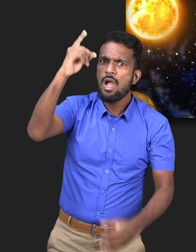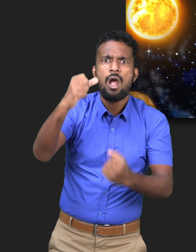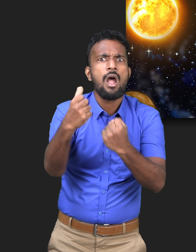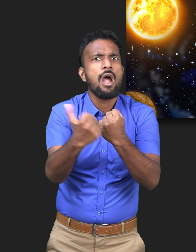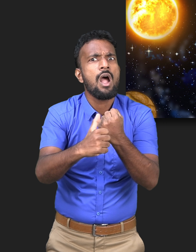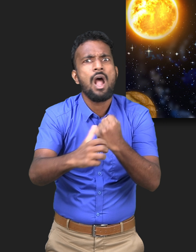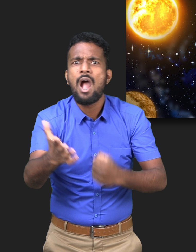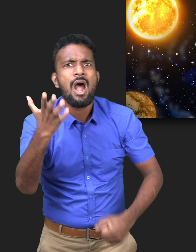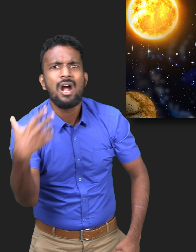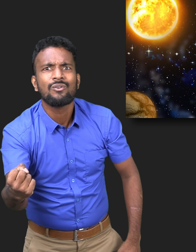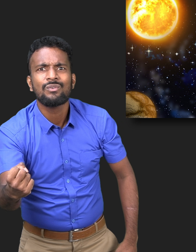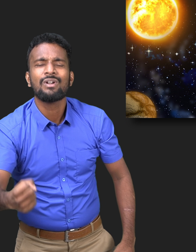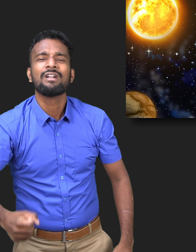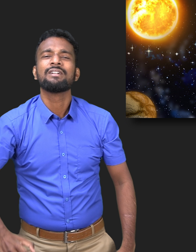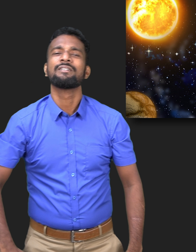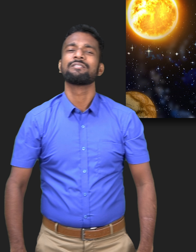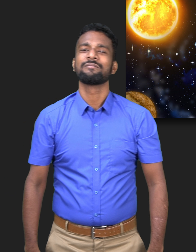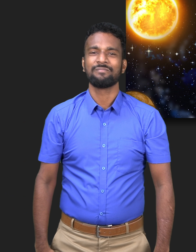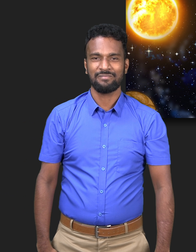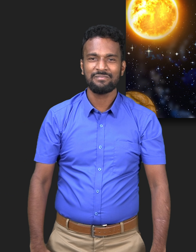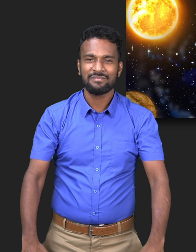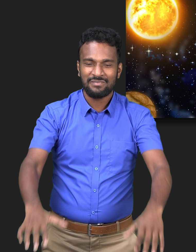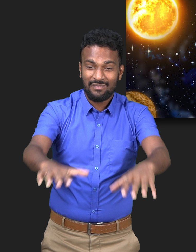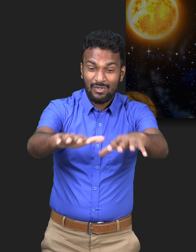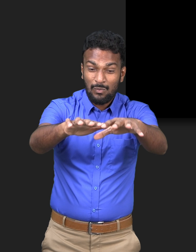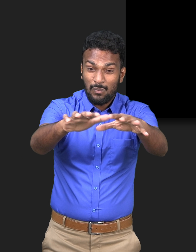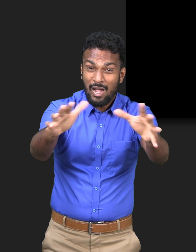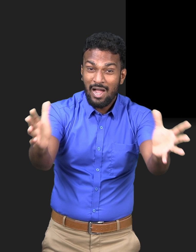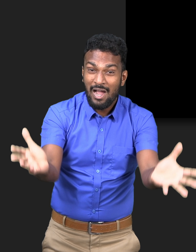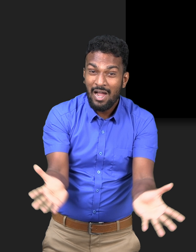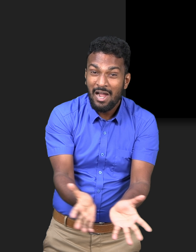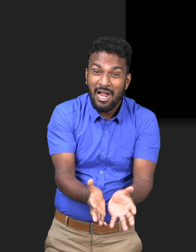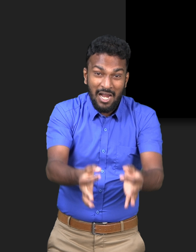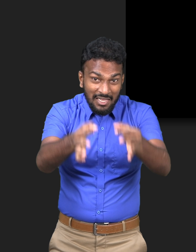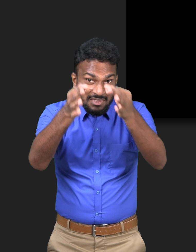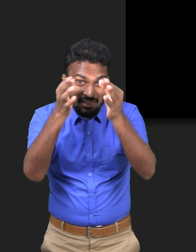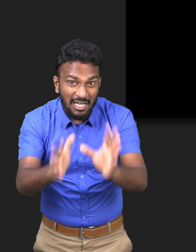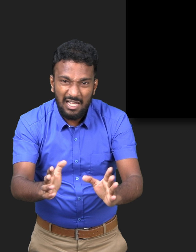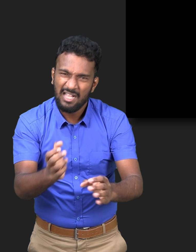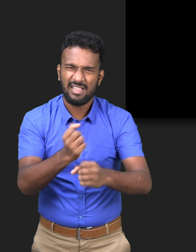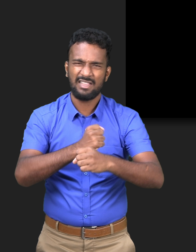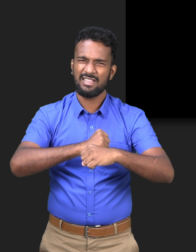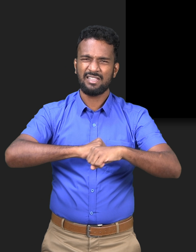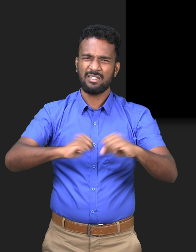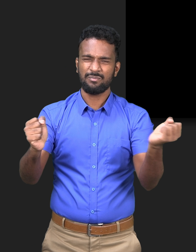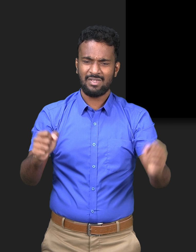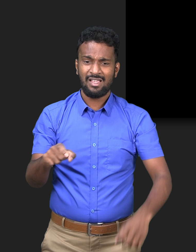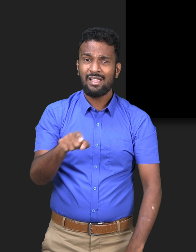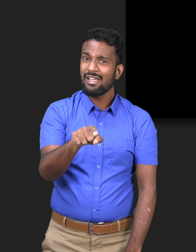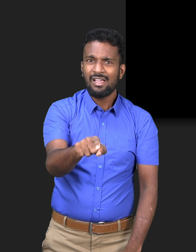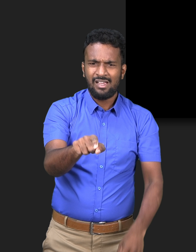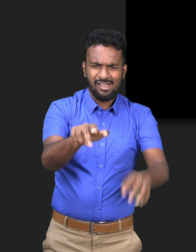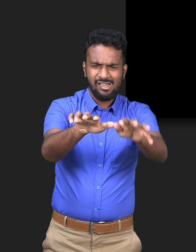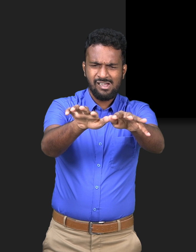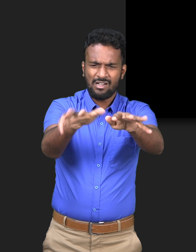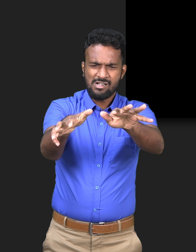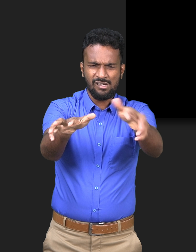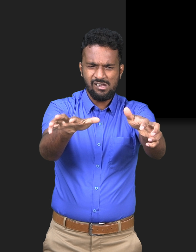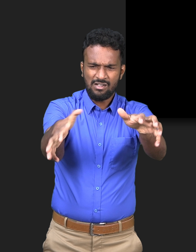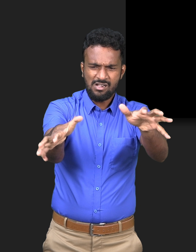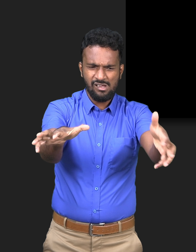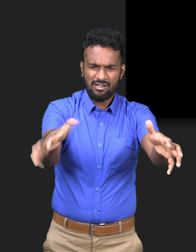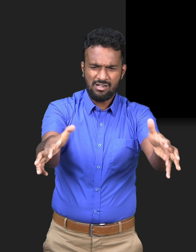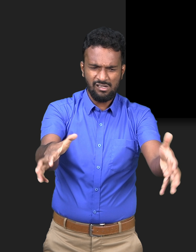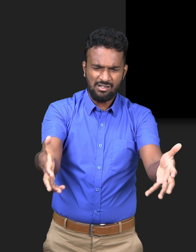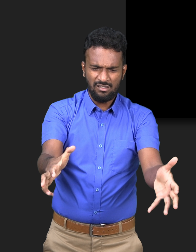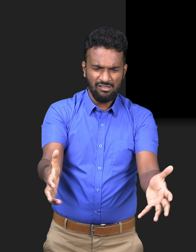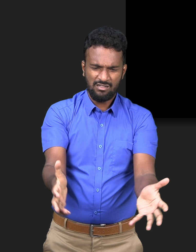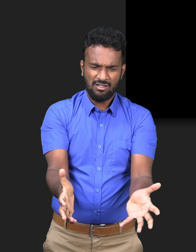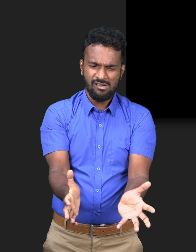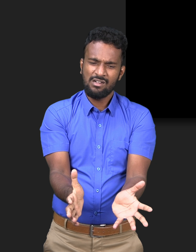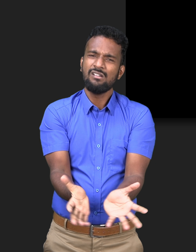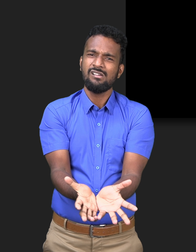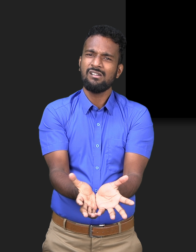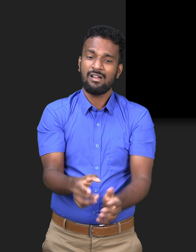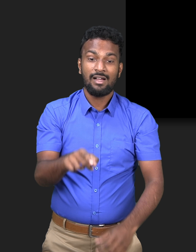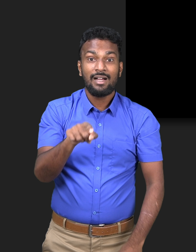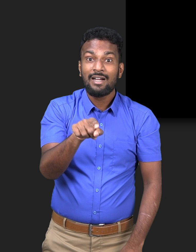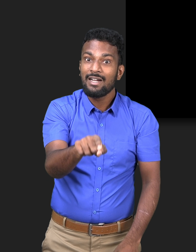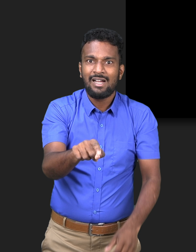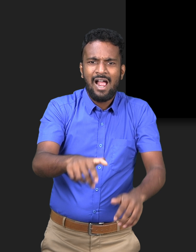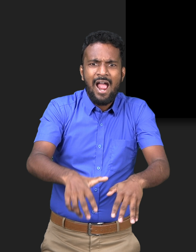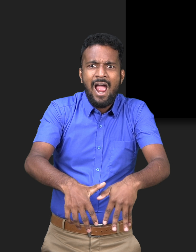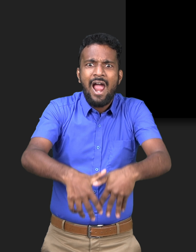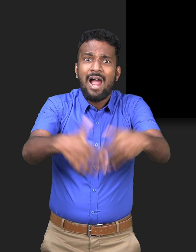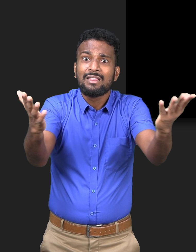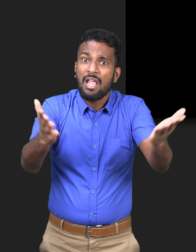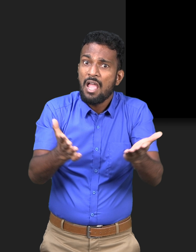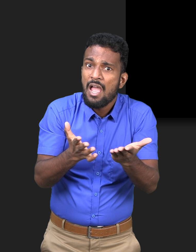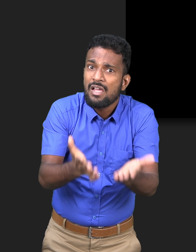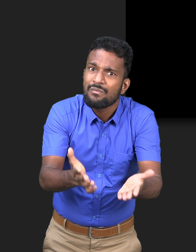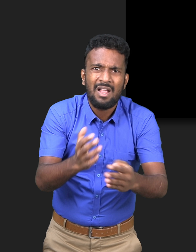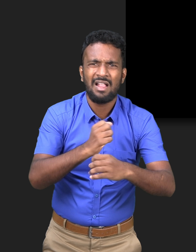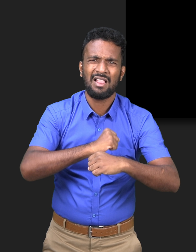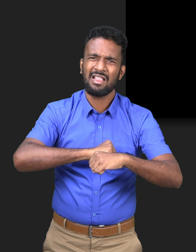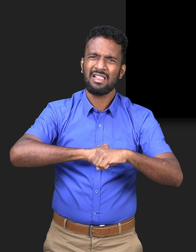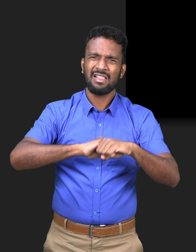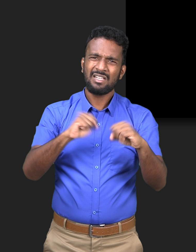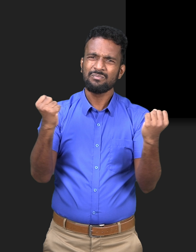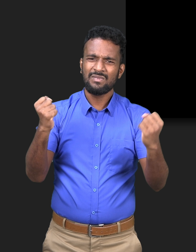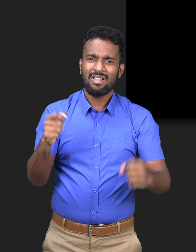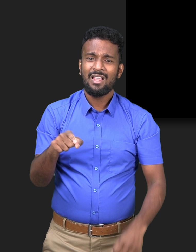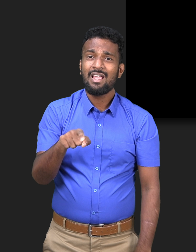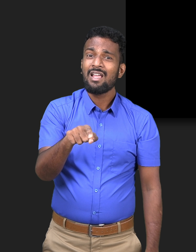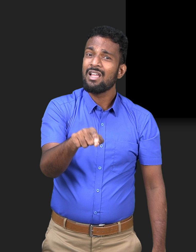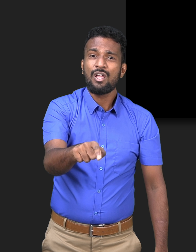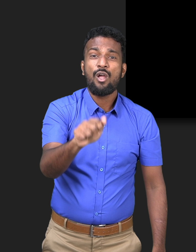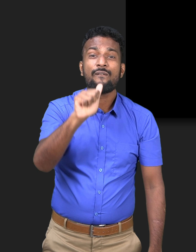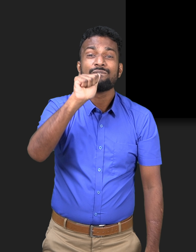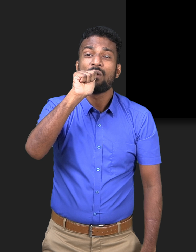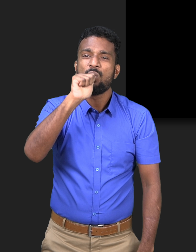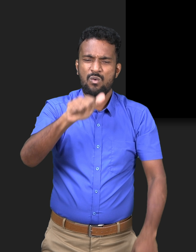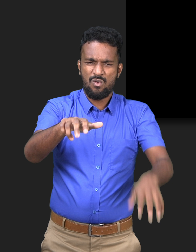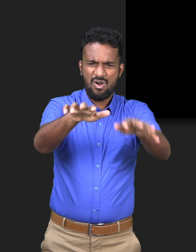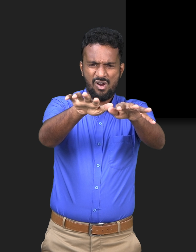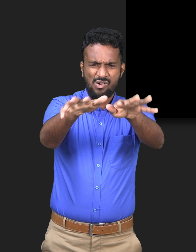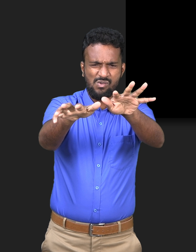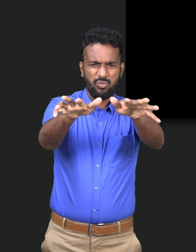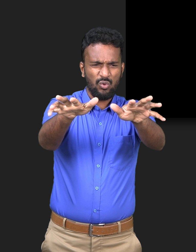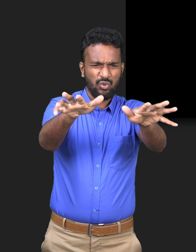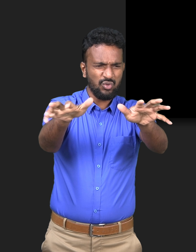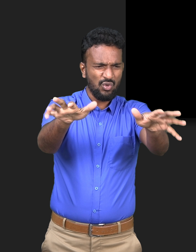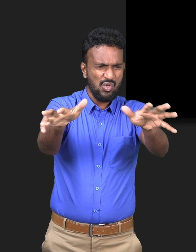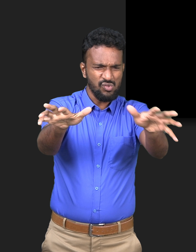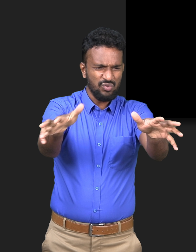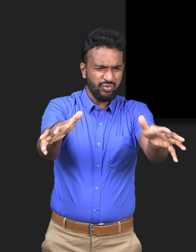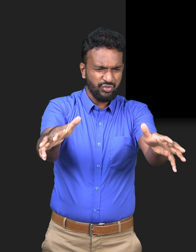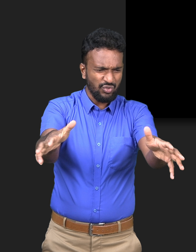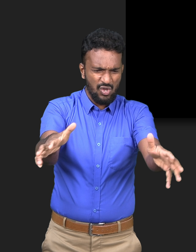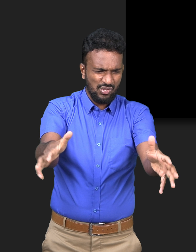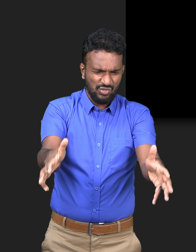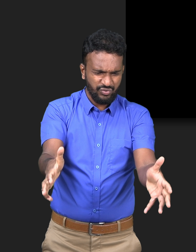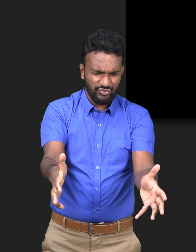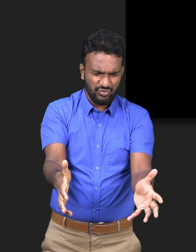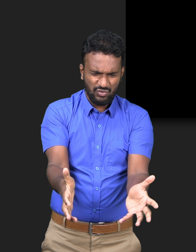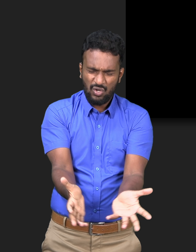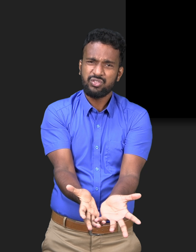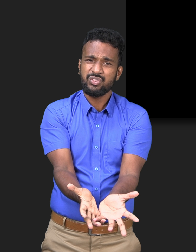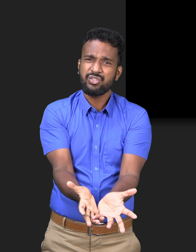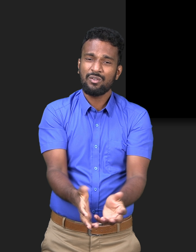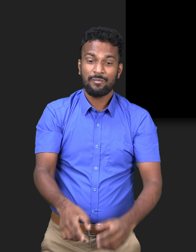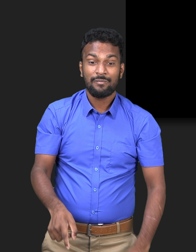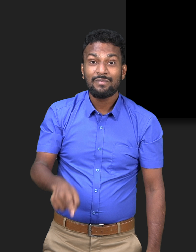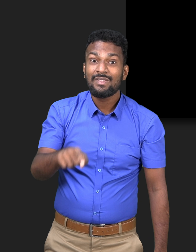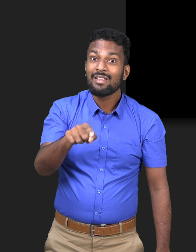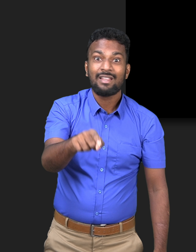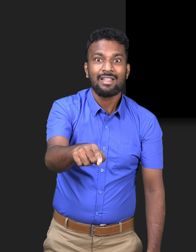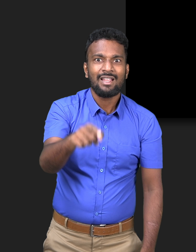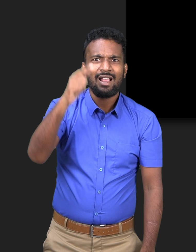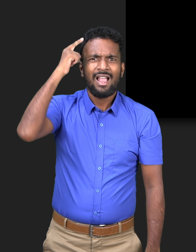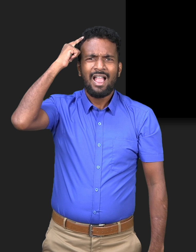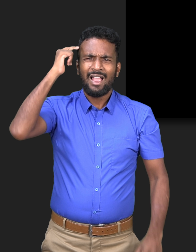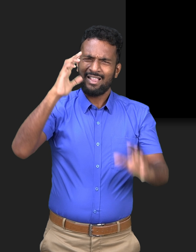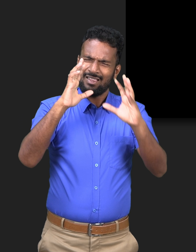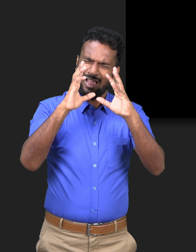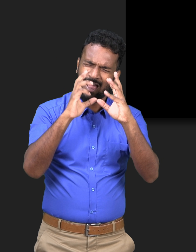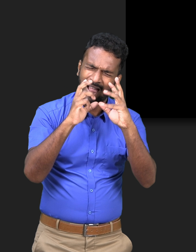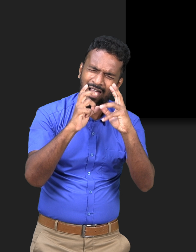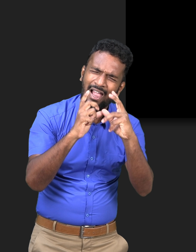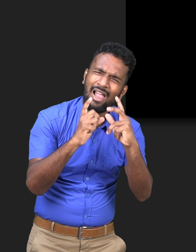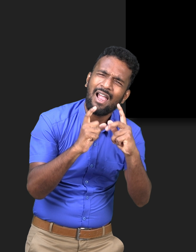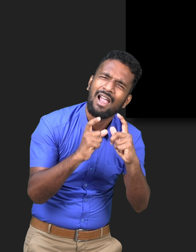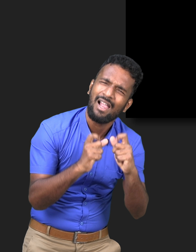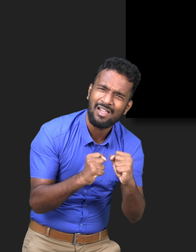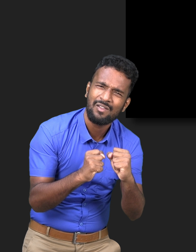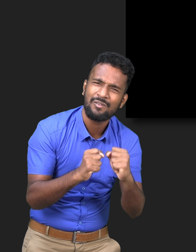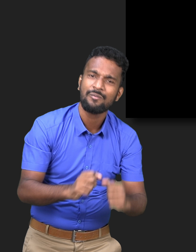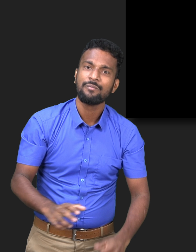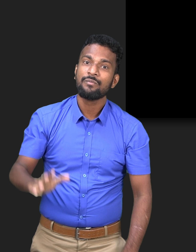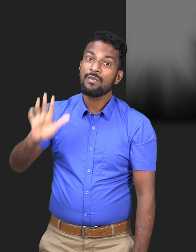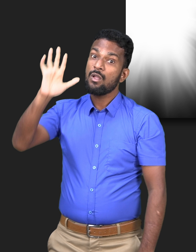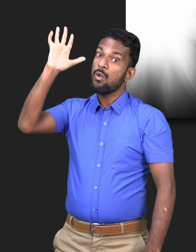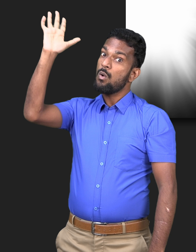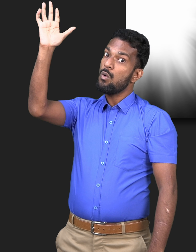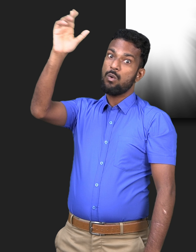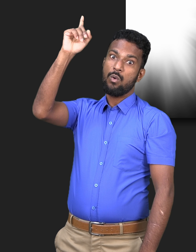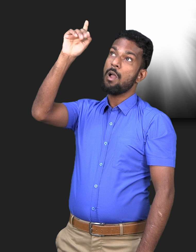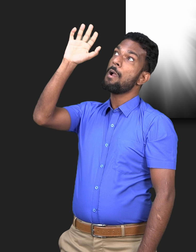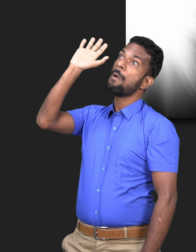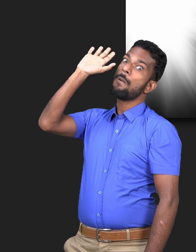Now the earth was formless and void, and darkness was over the surface of the deep.